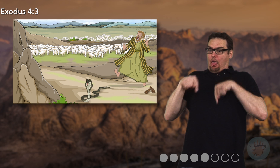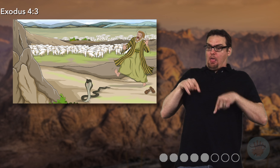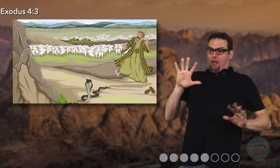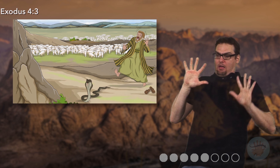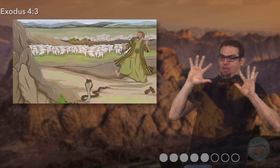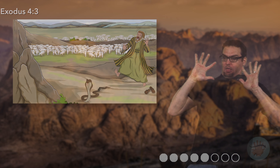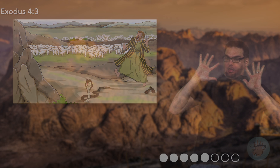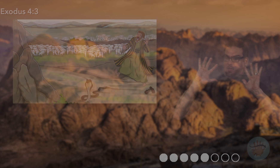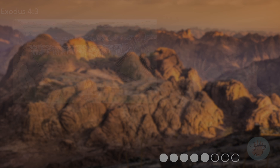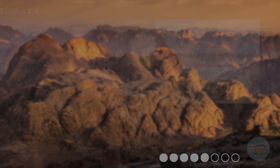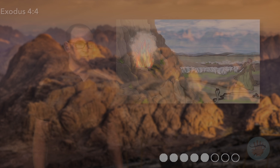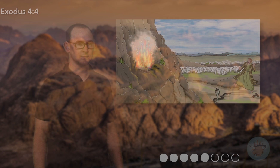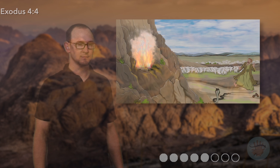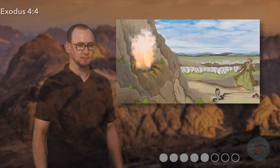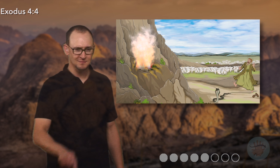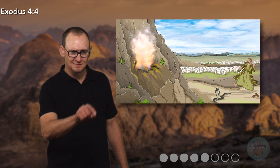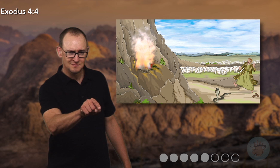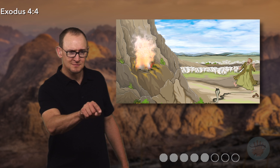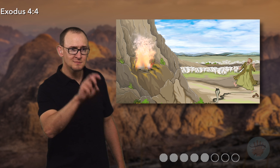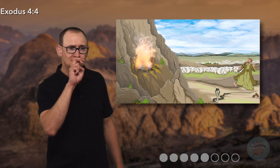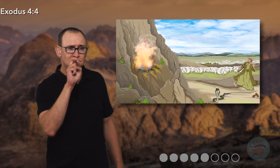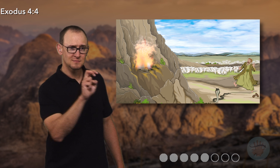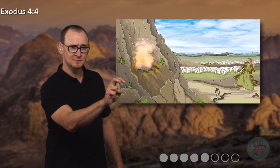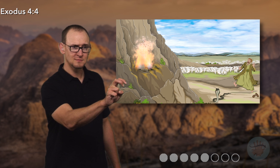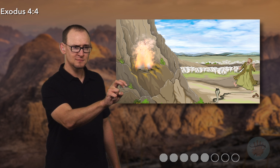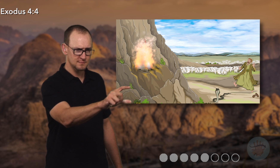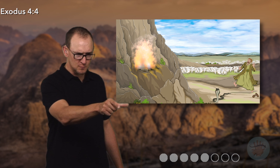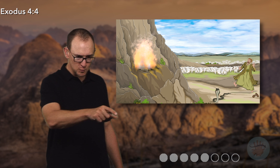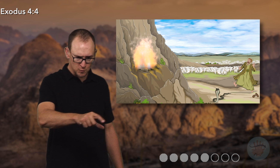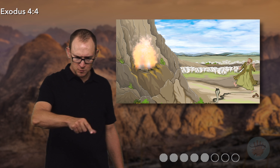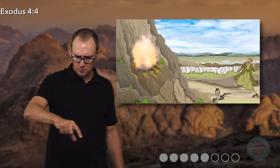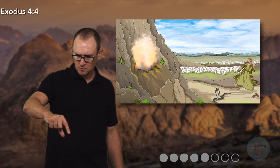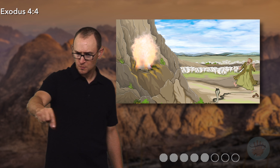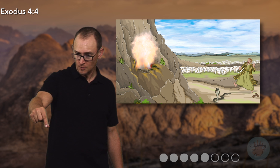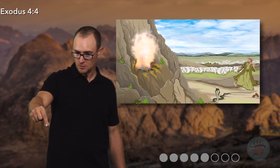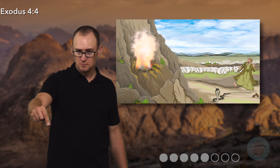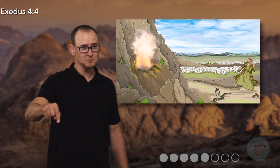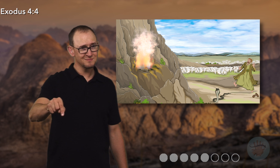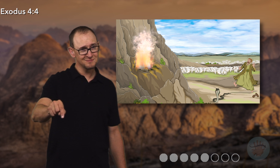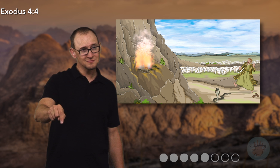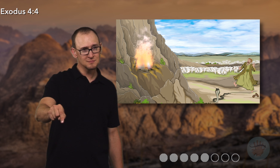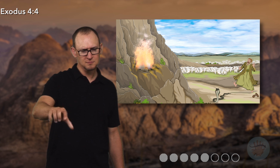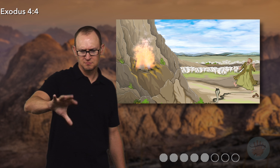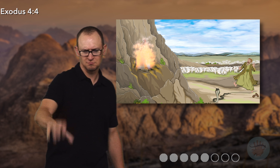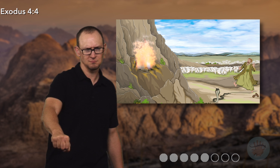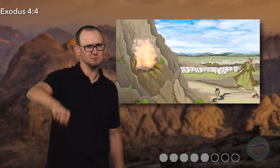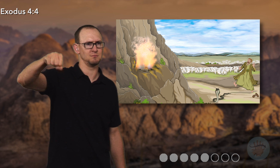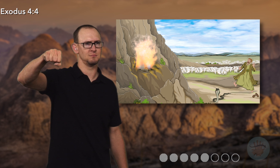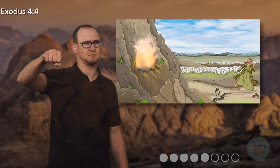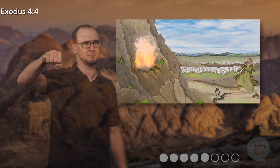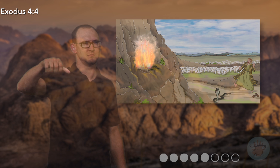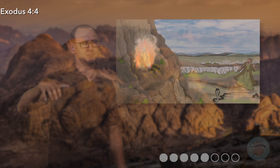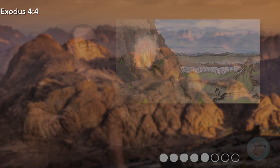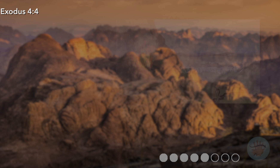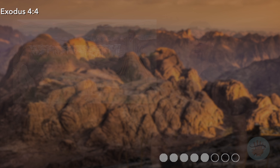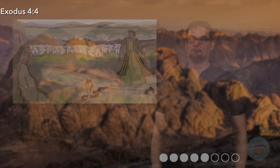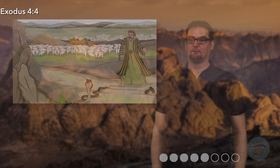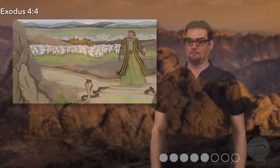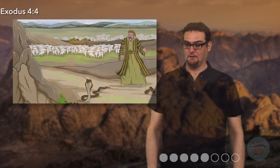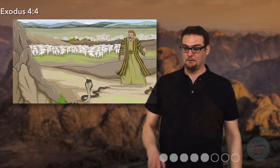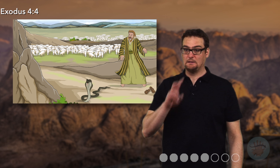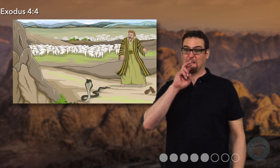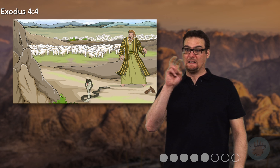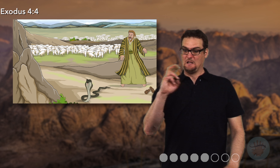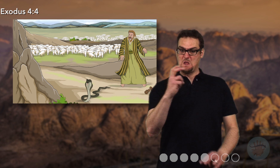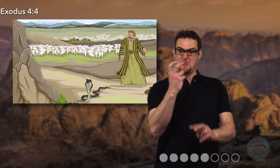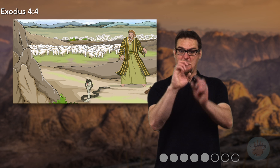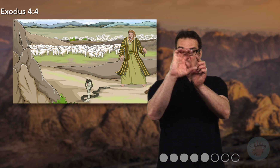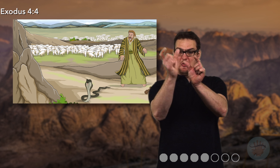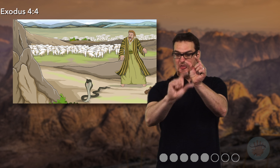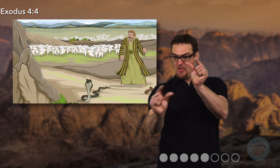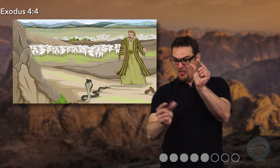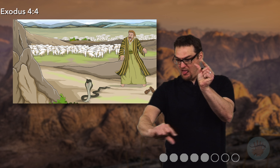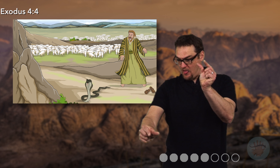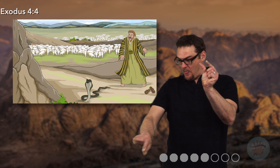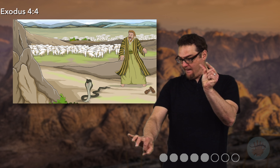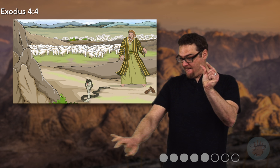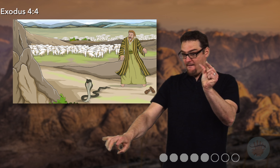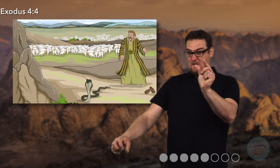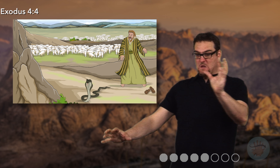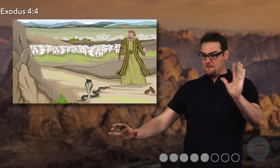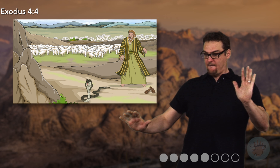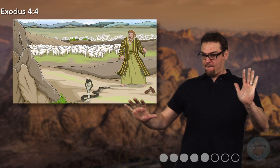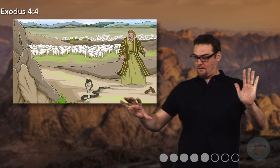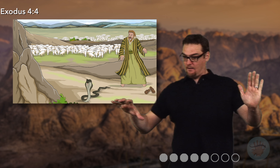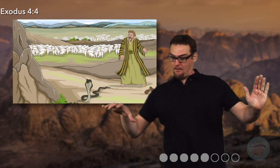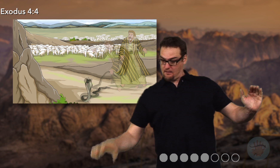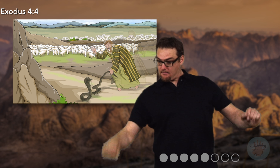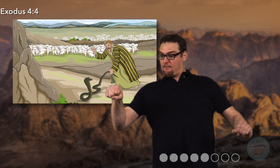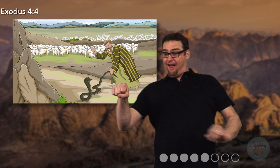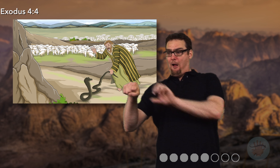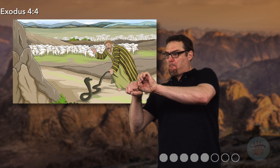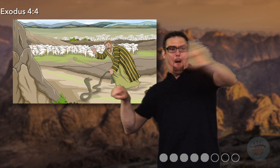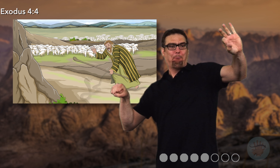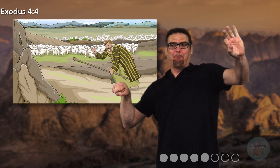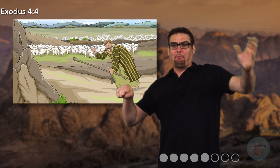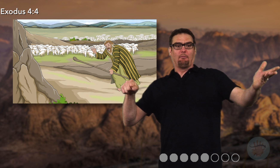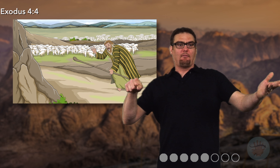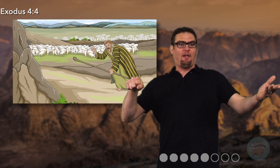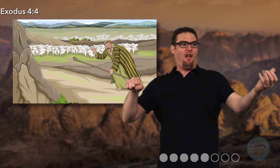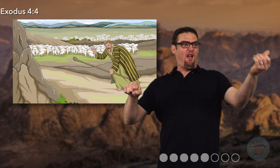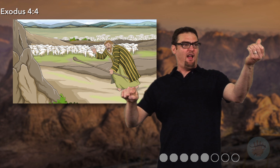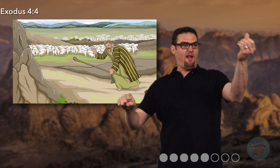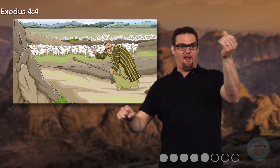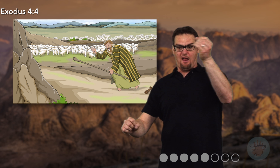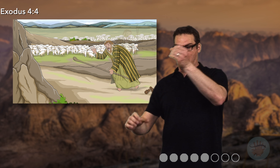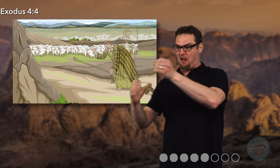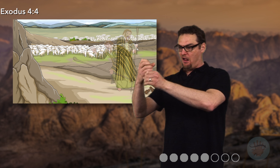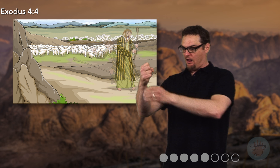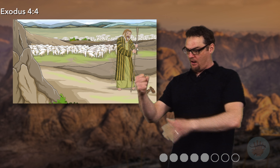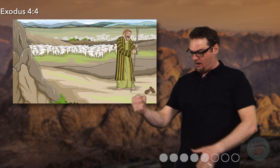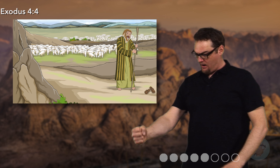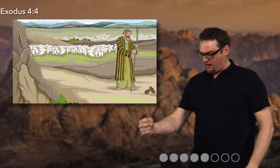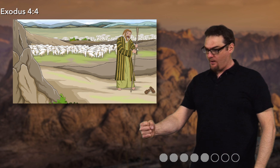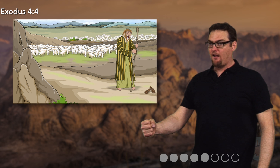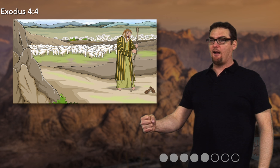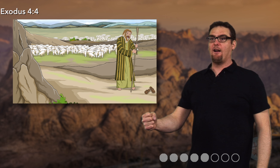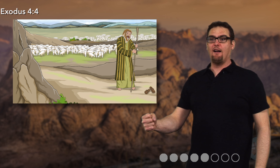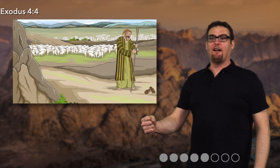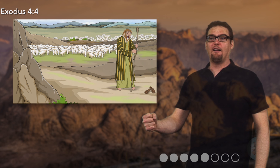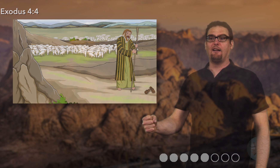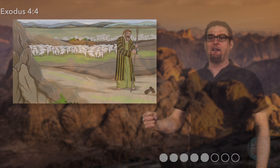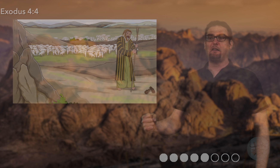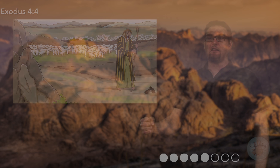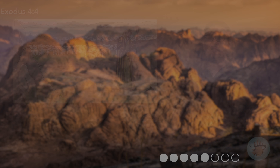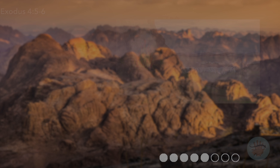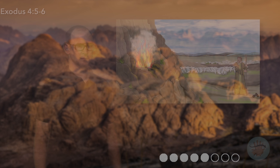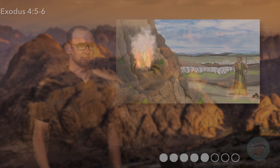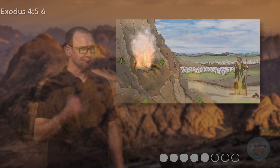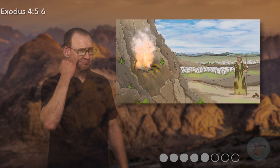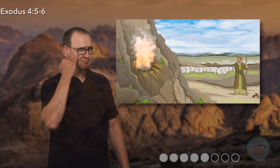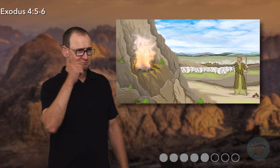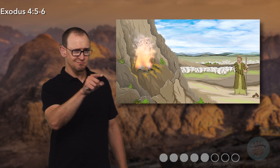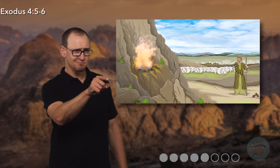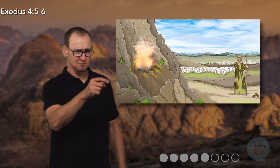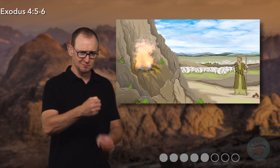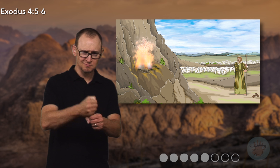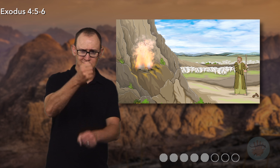“Stretch out your hand and grab it by the tail,” the LORD said to Moses, who reached out his hand and caught the snake, and it turned back into a staff in his hand.